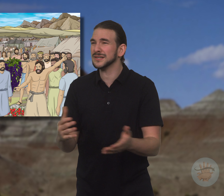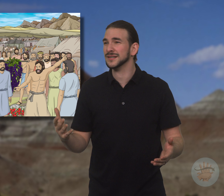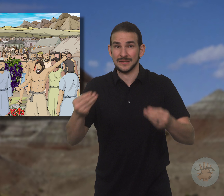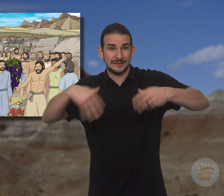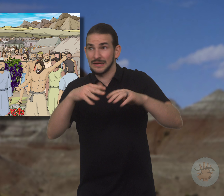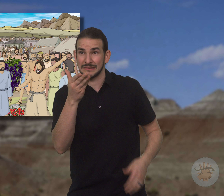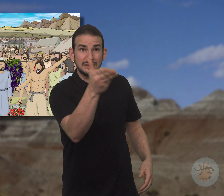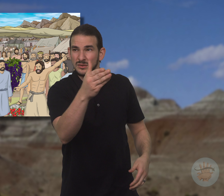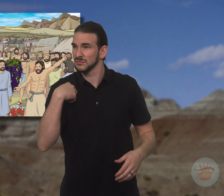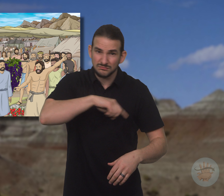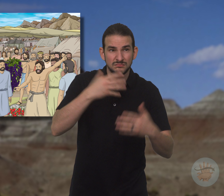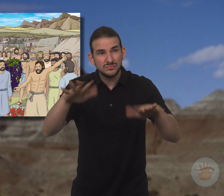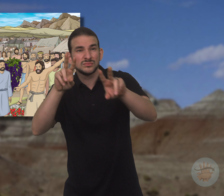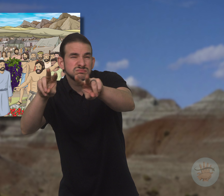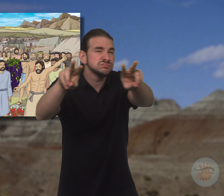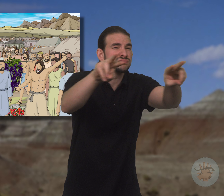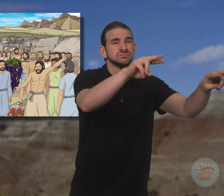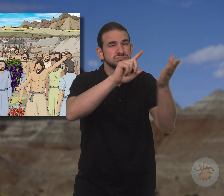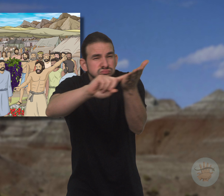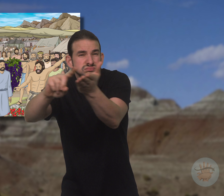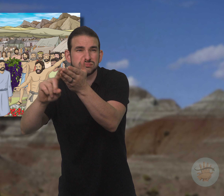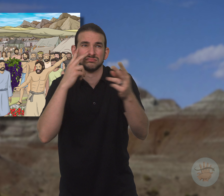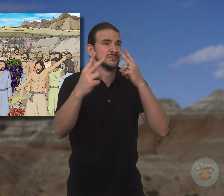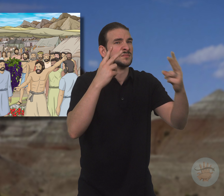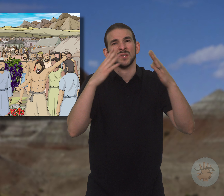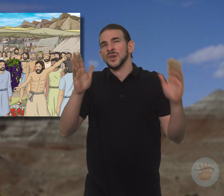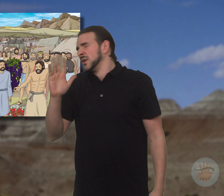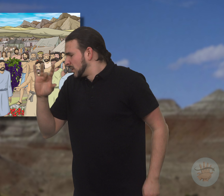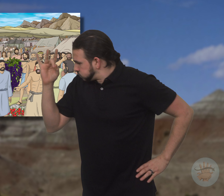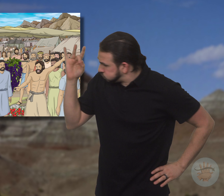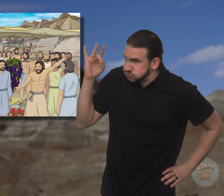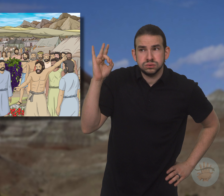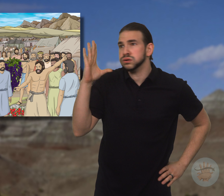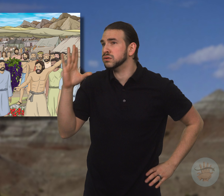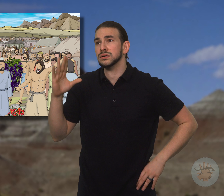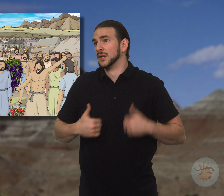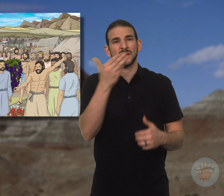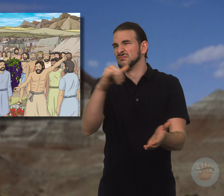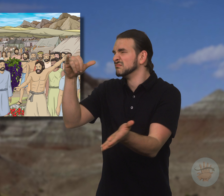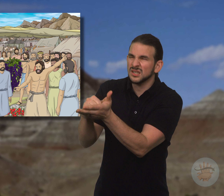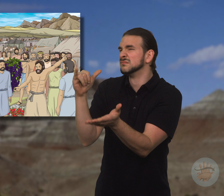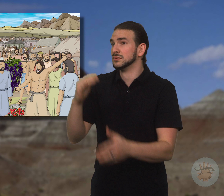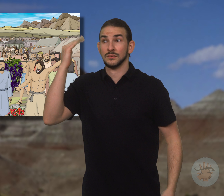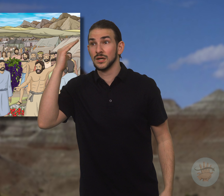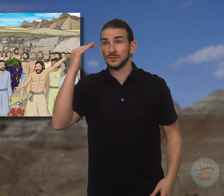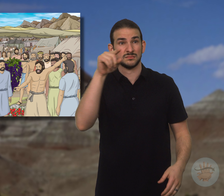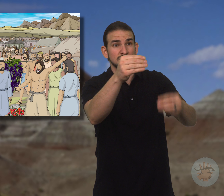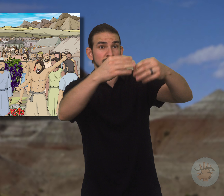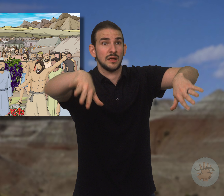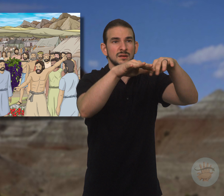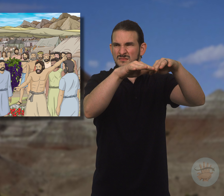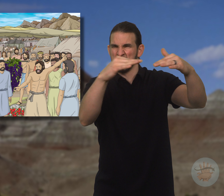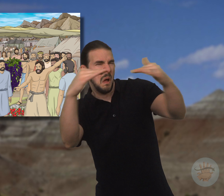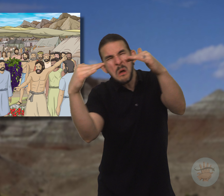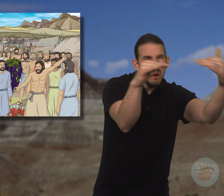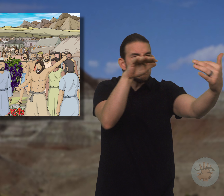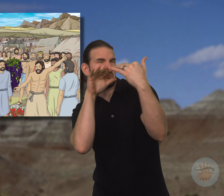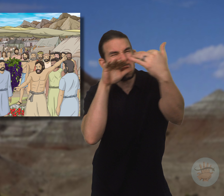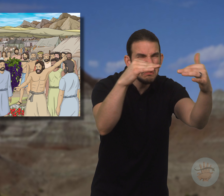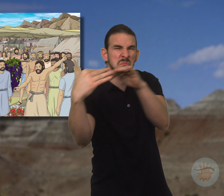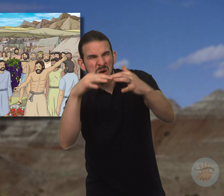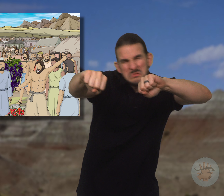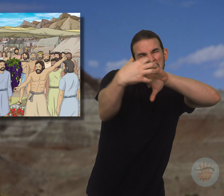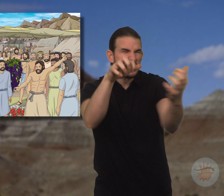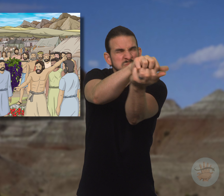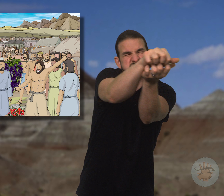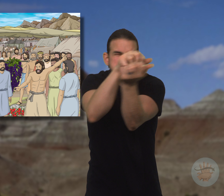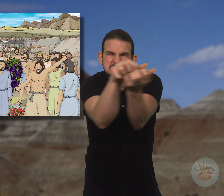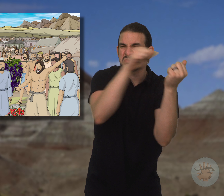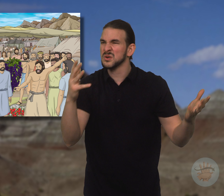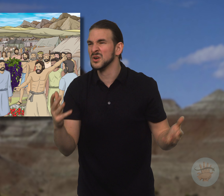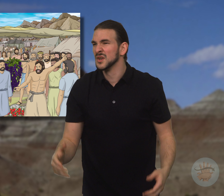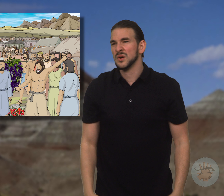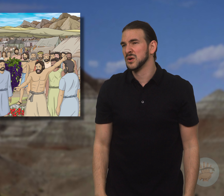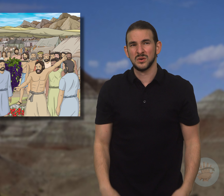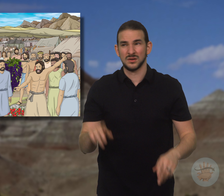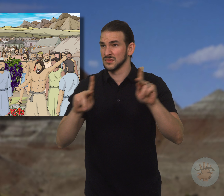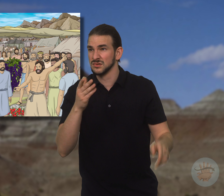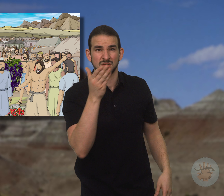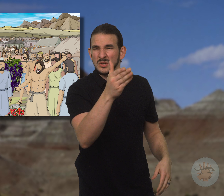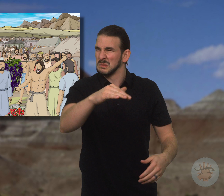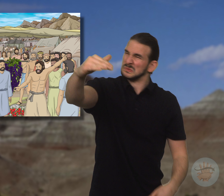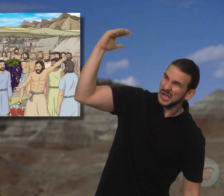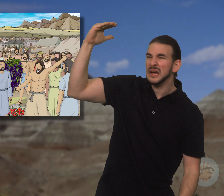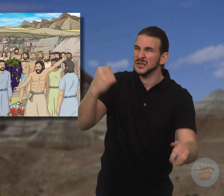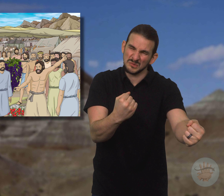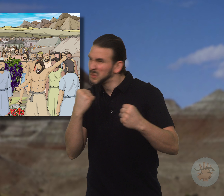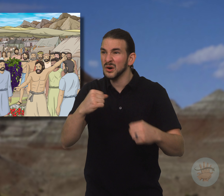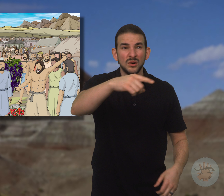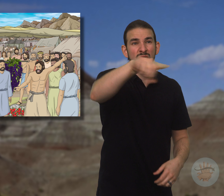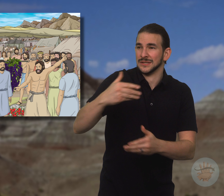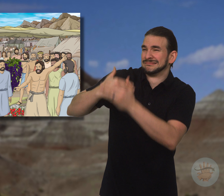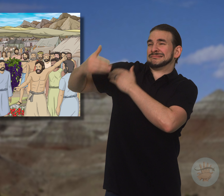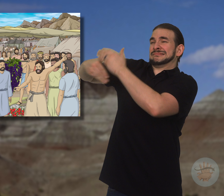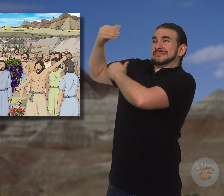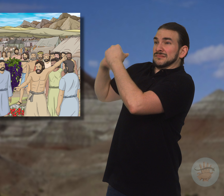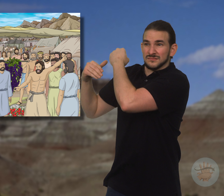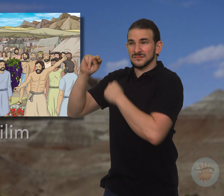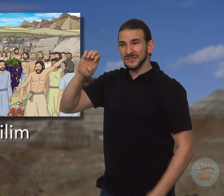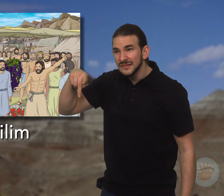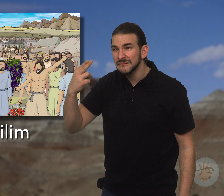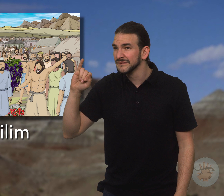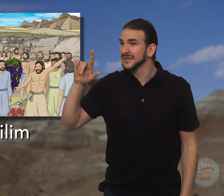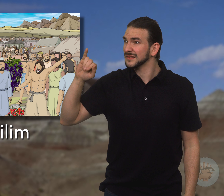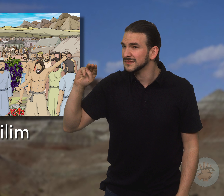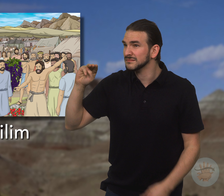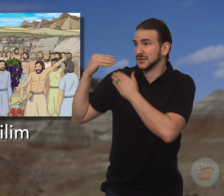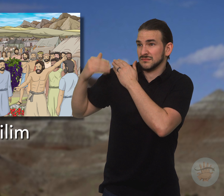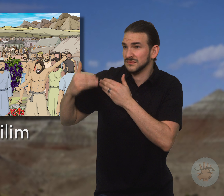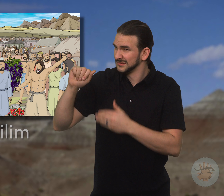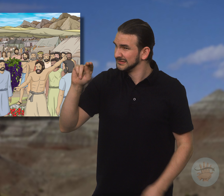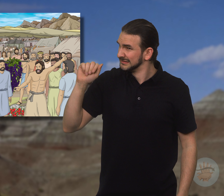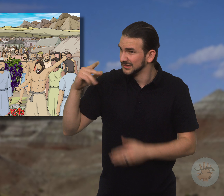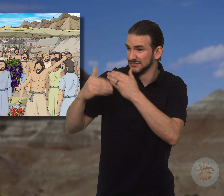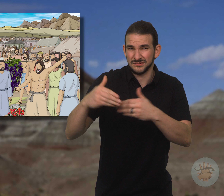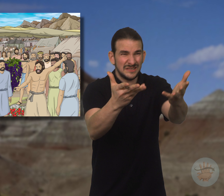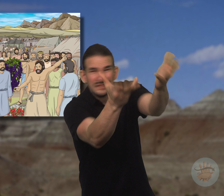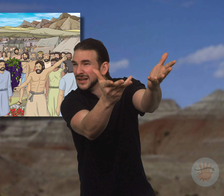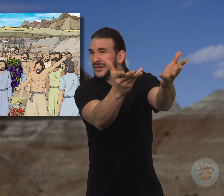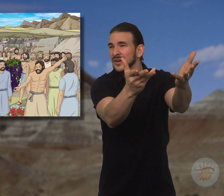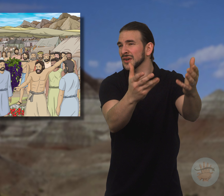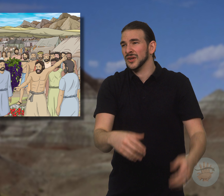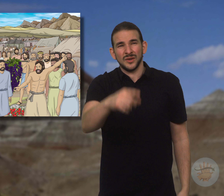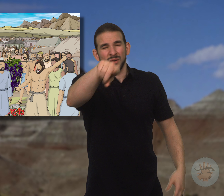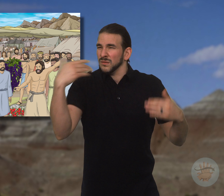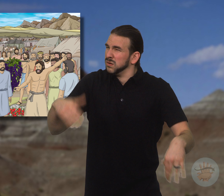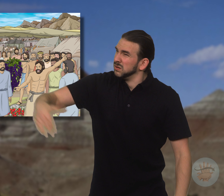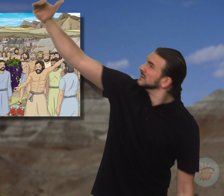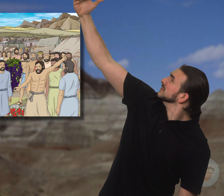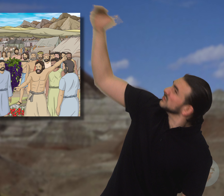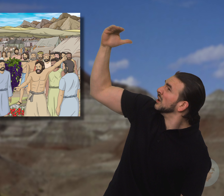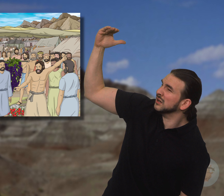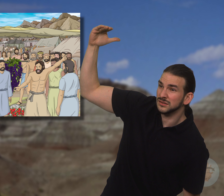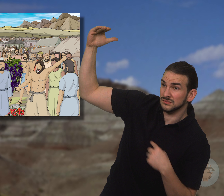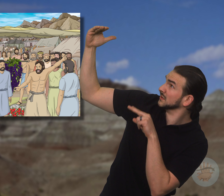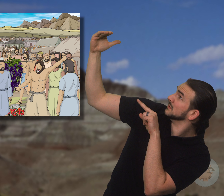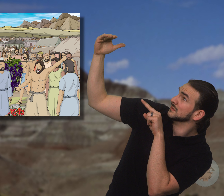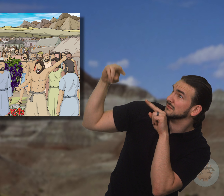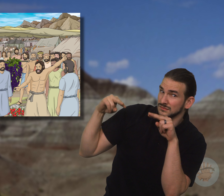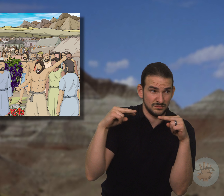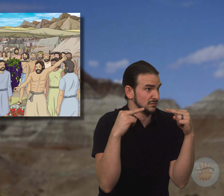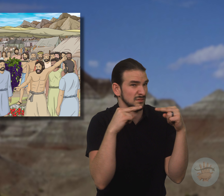So they gave the Israelites a bad report about the land that they had spied out: “The land we explored devours its inhabitants, and all the people we saw there are great in stature.